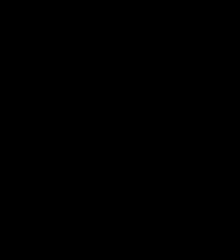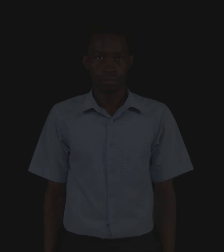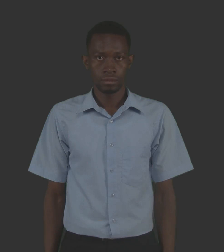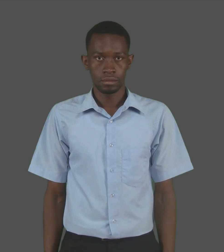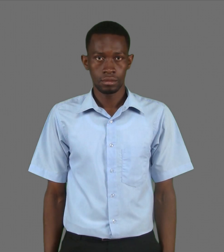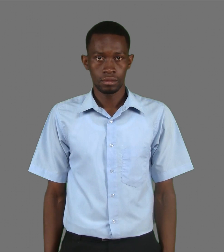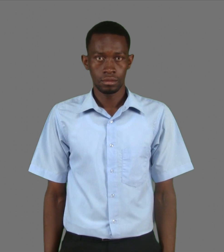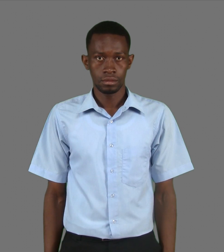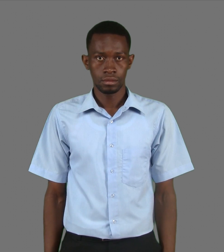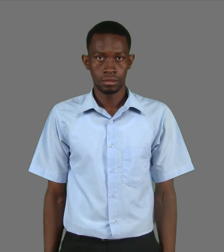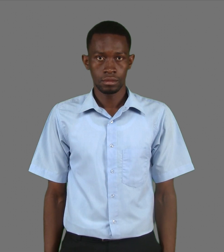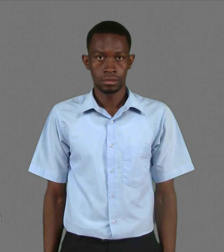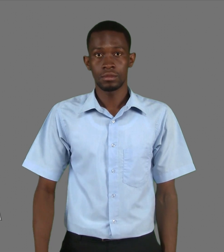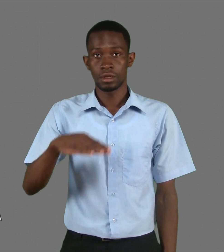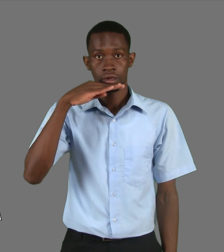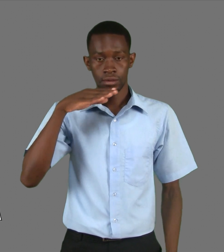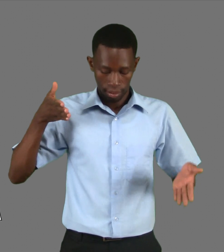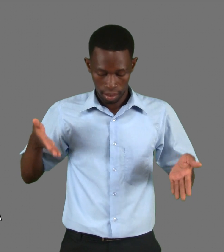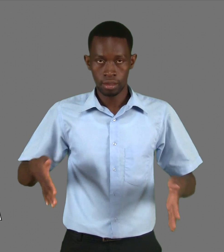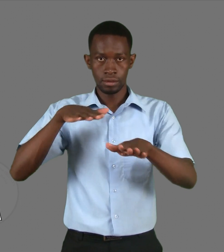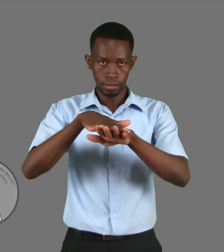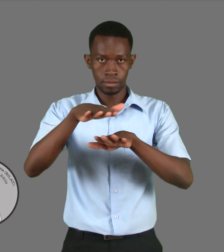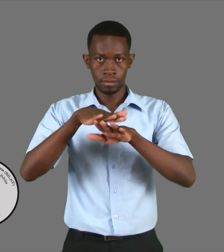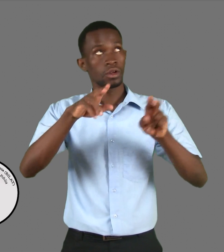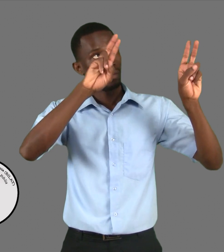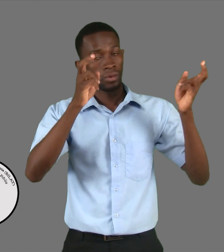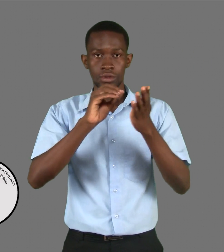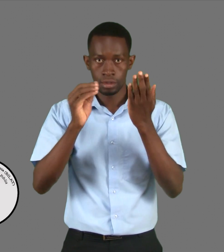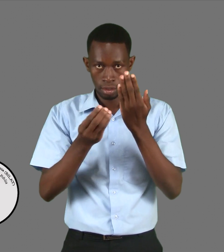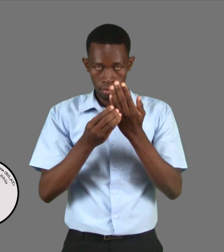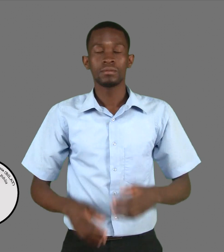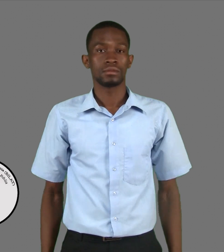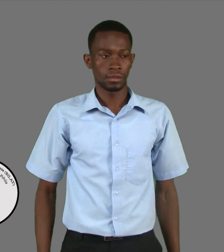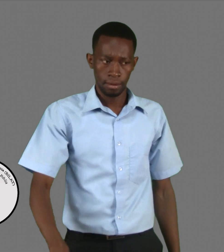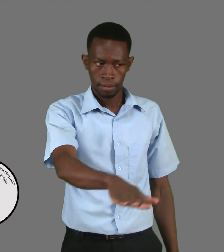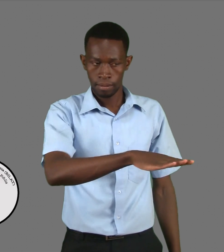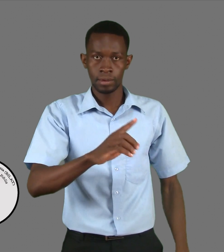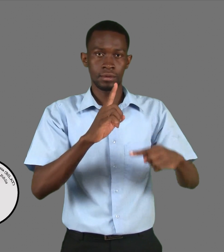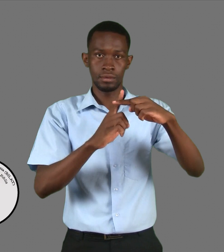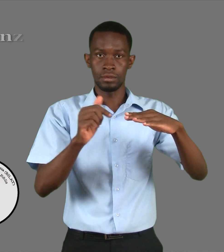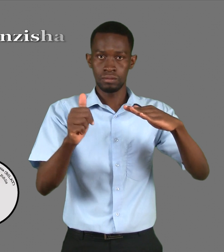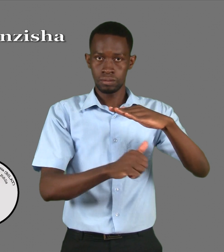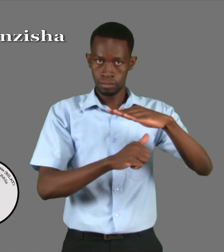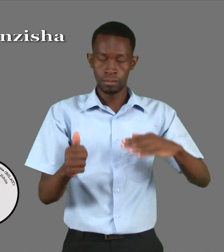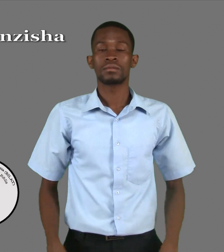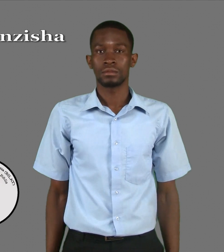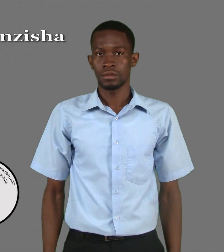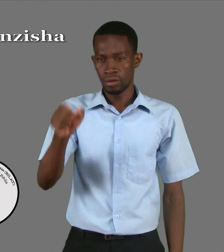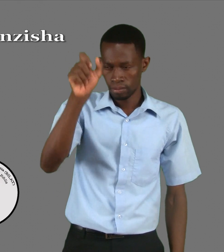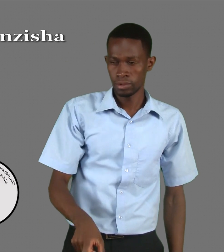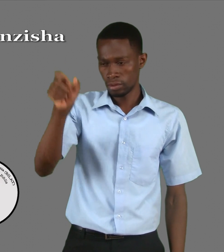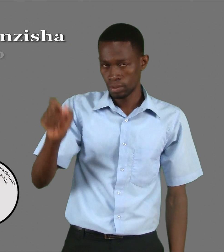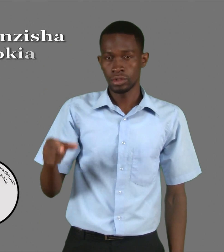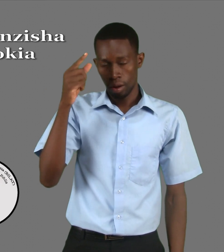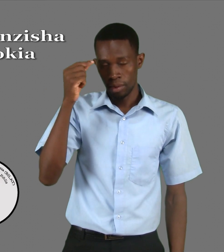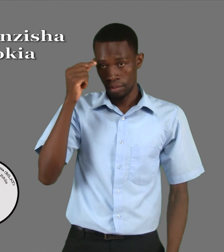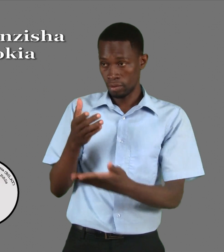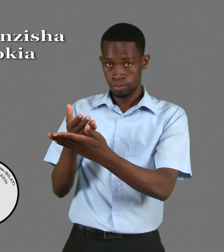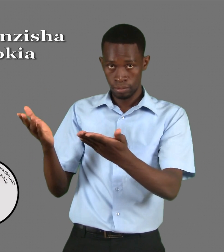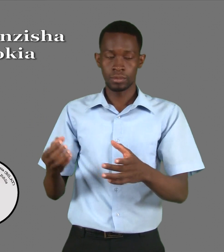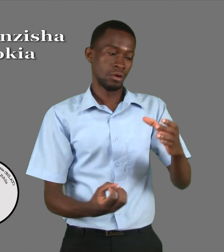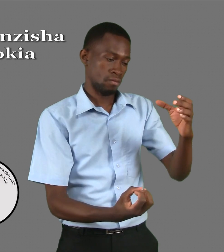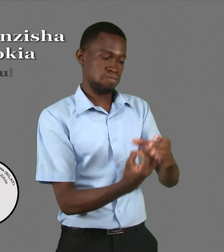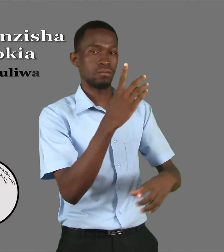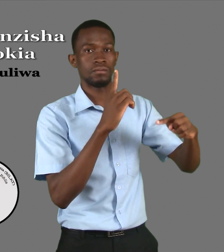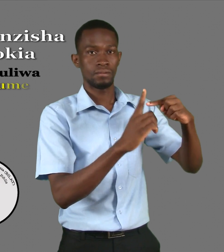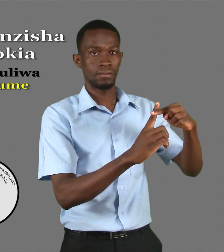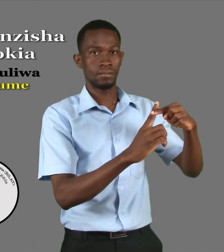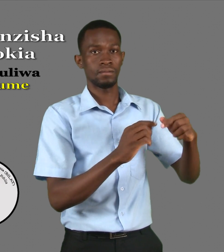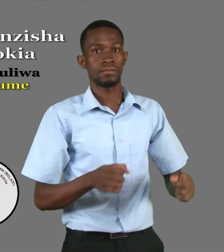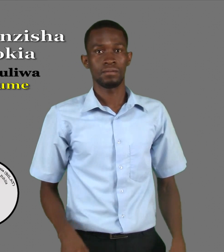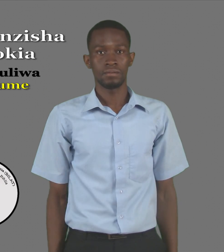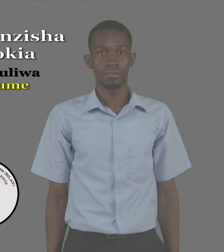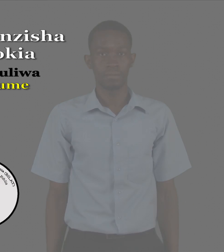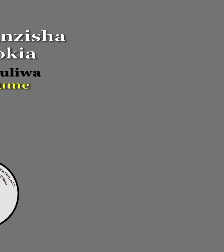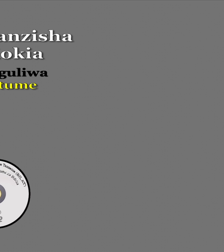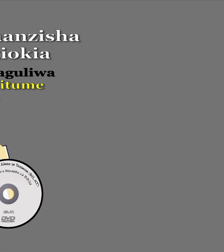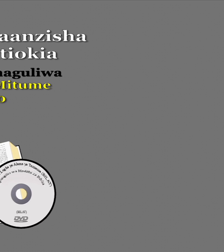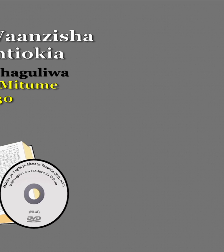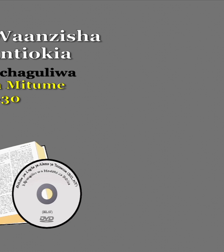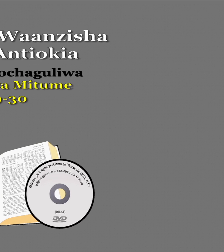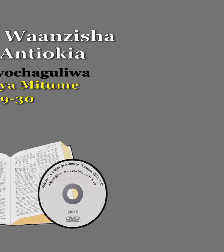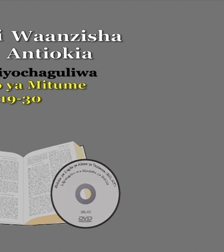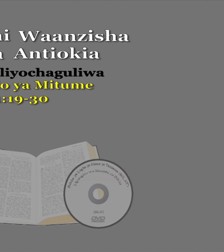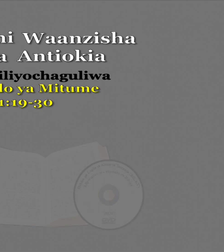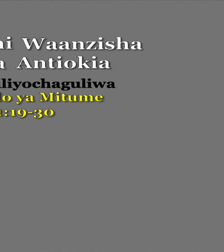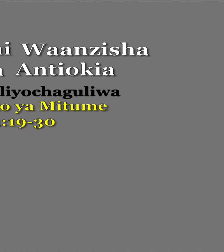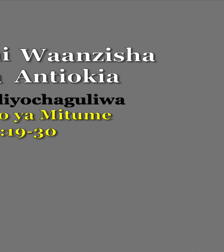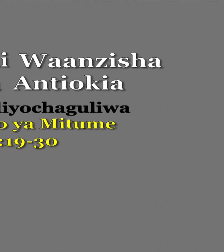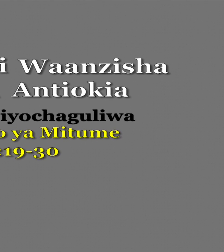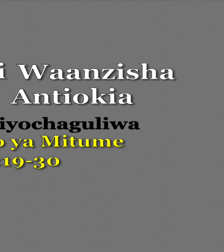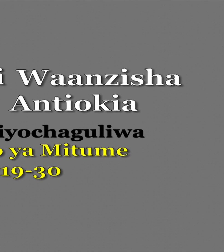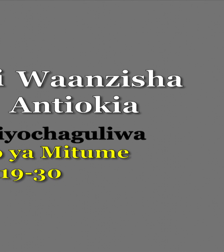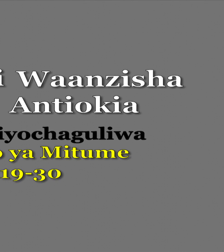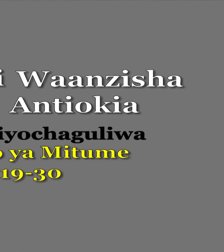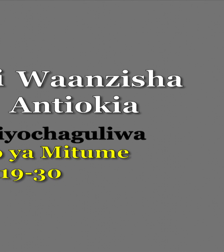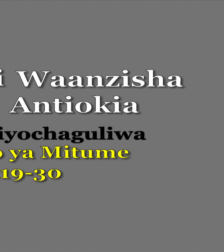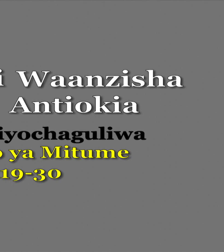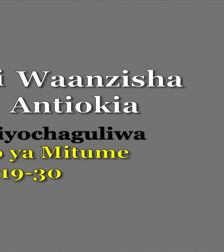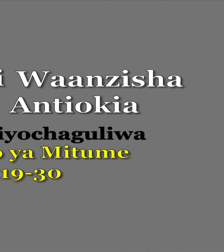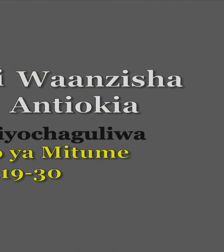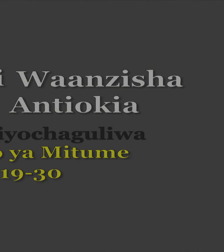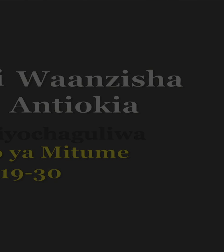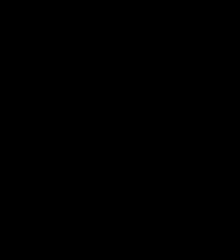The  church in Antioch